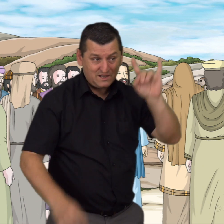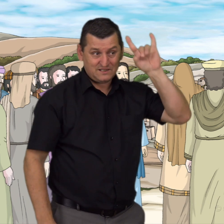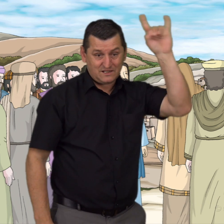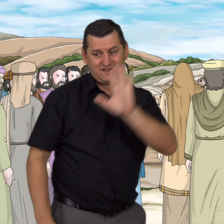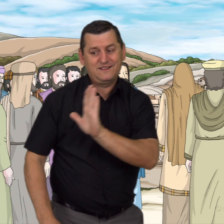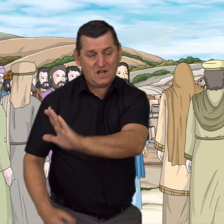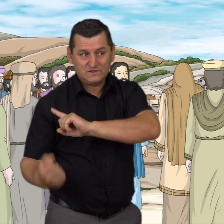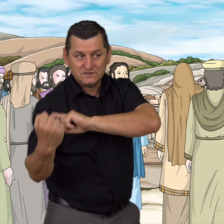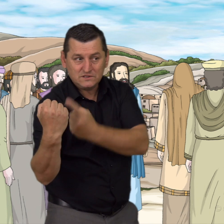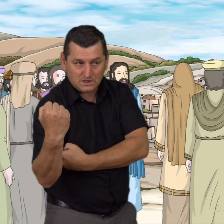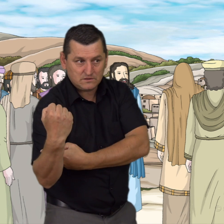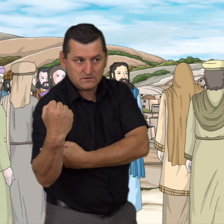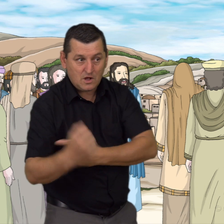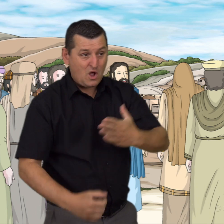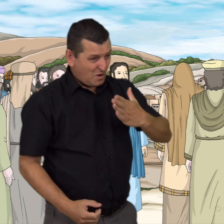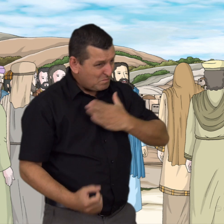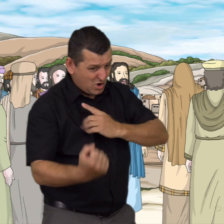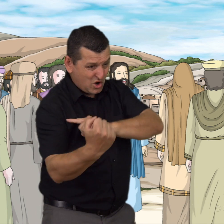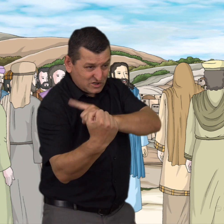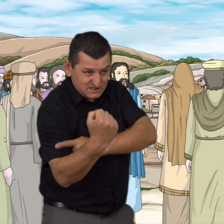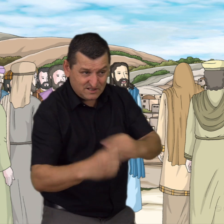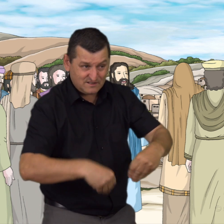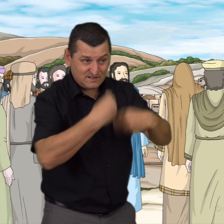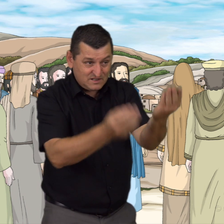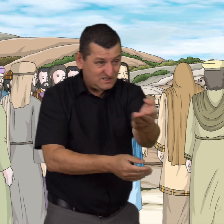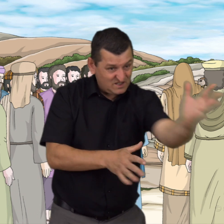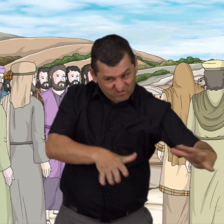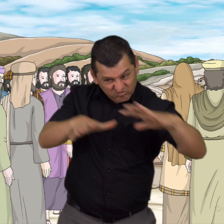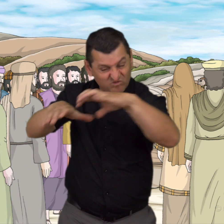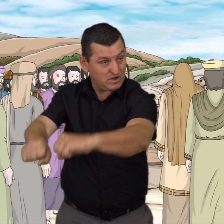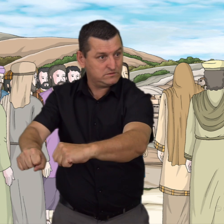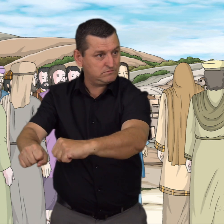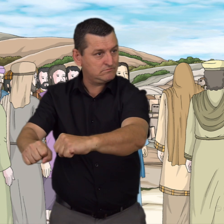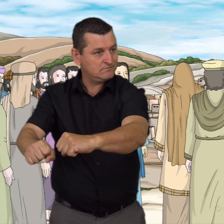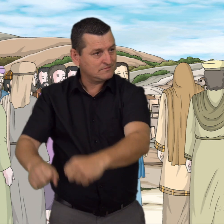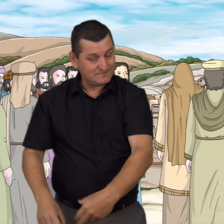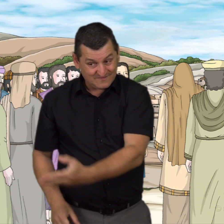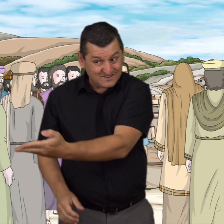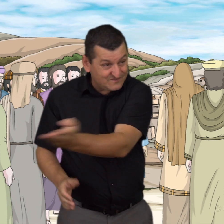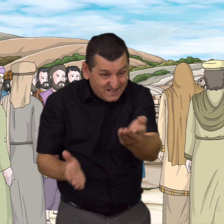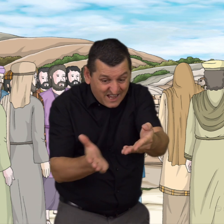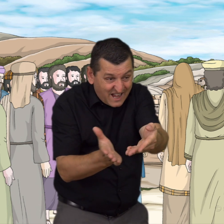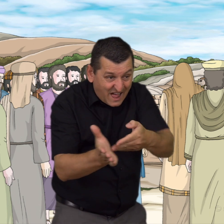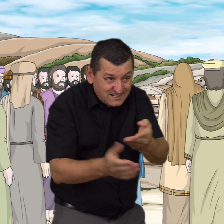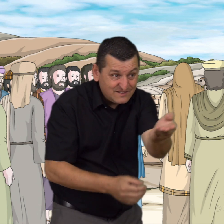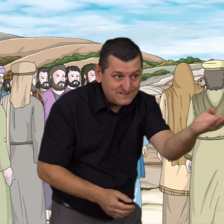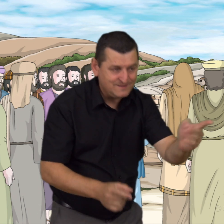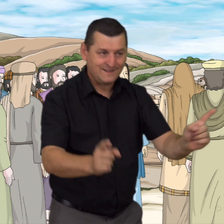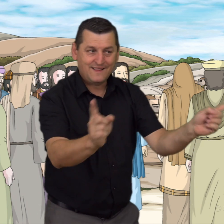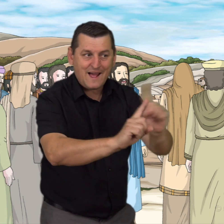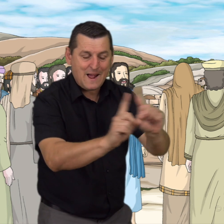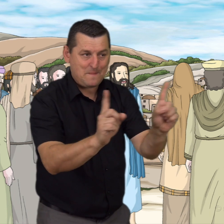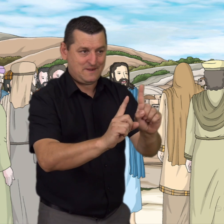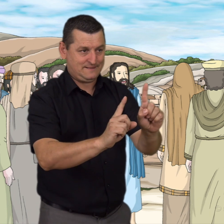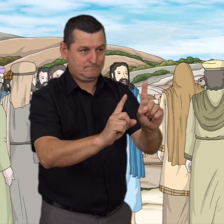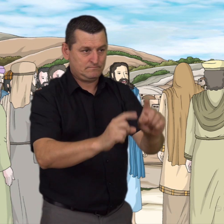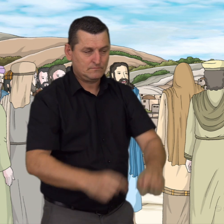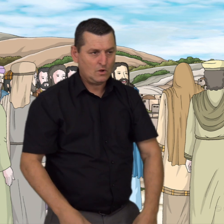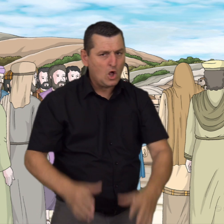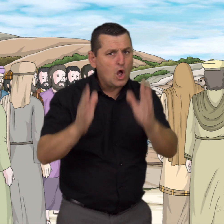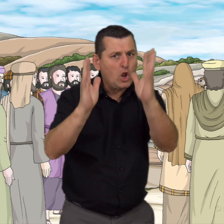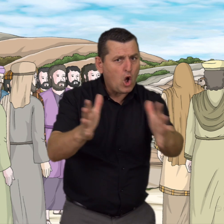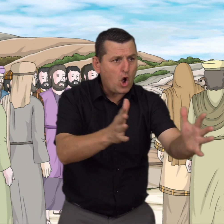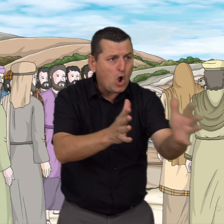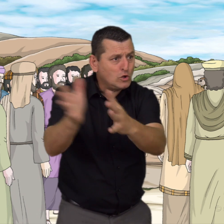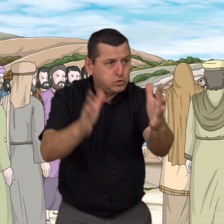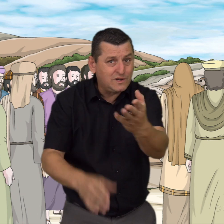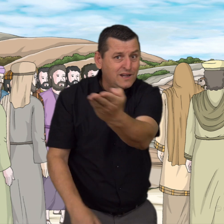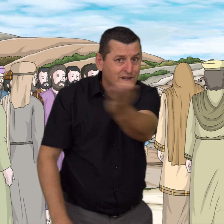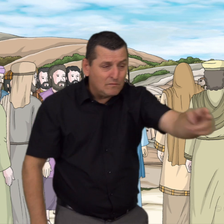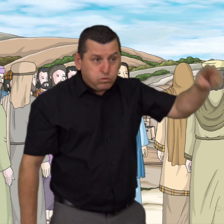Nothing will harm you.